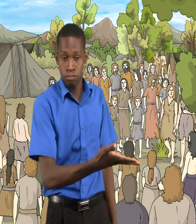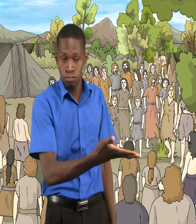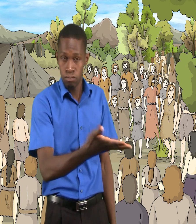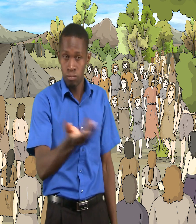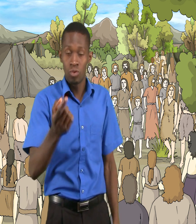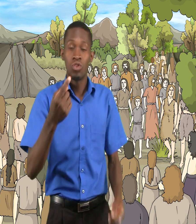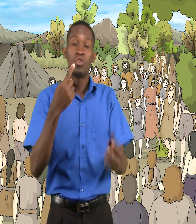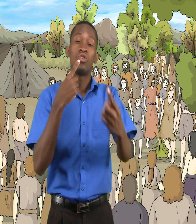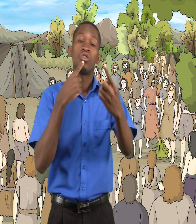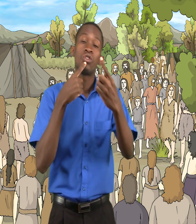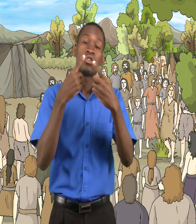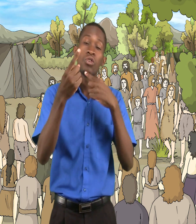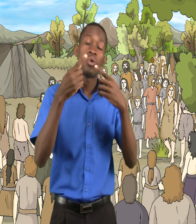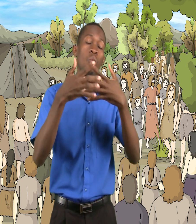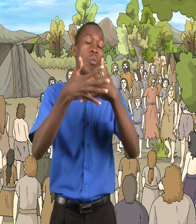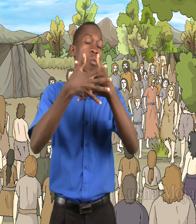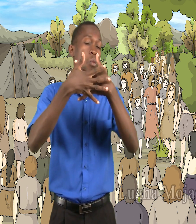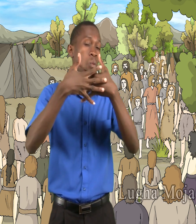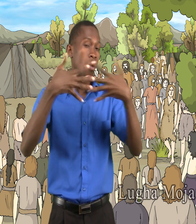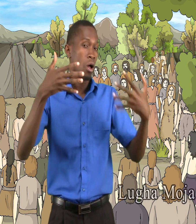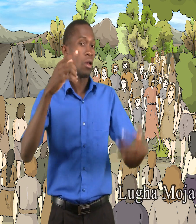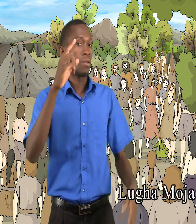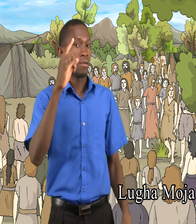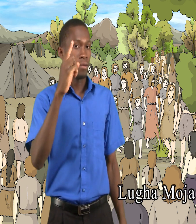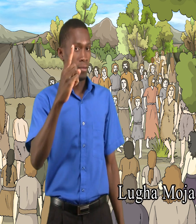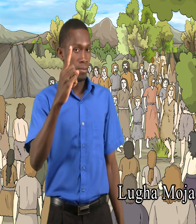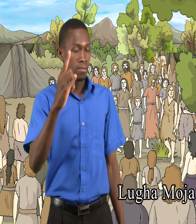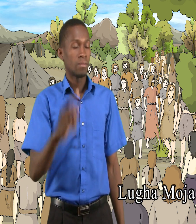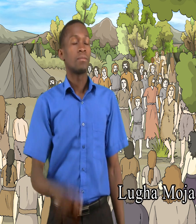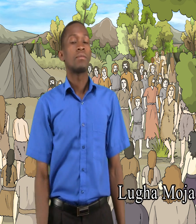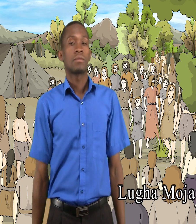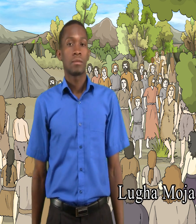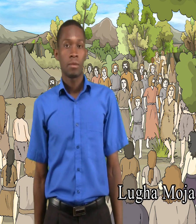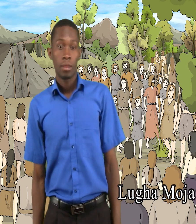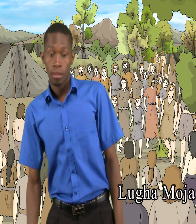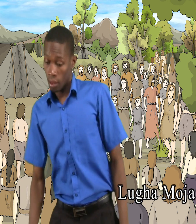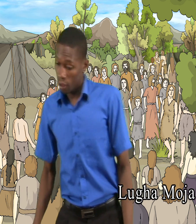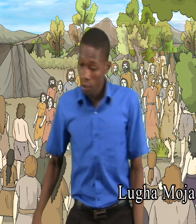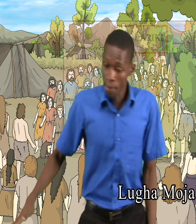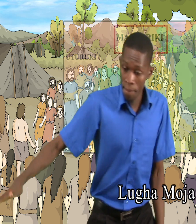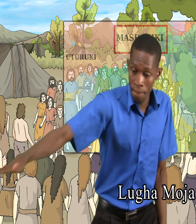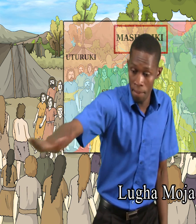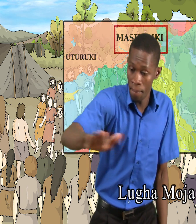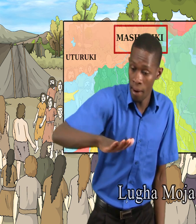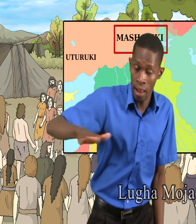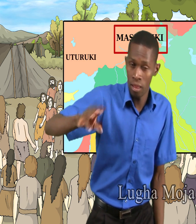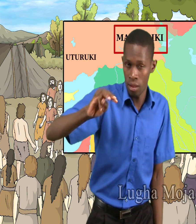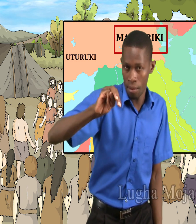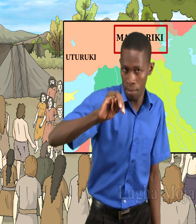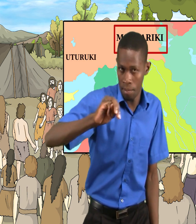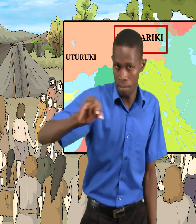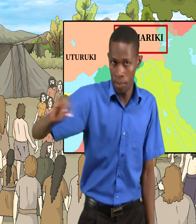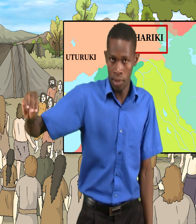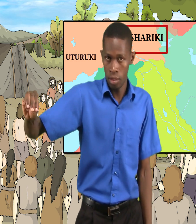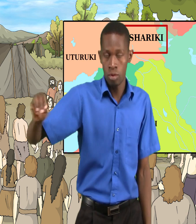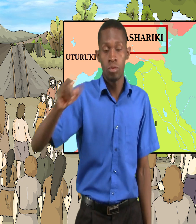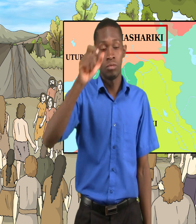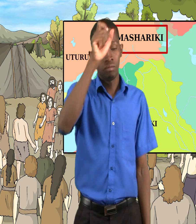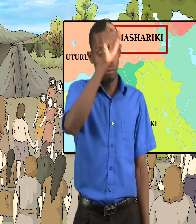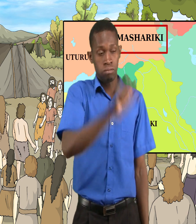Now the whole world had one language and a common form of speech.